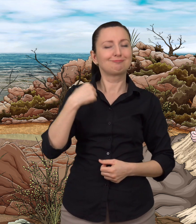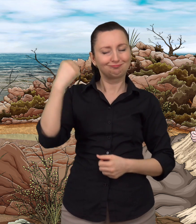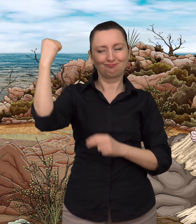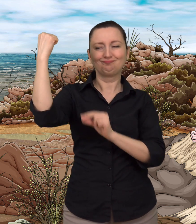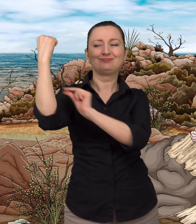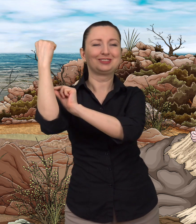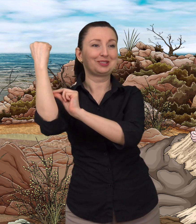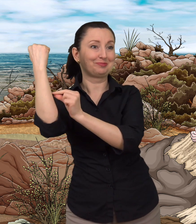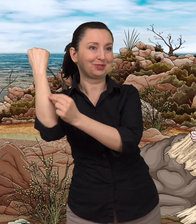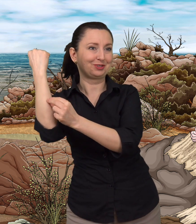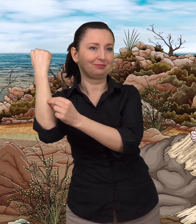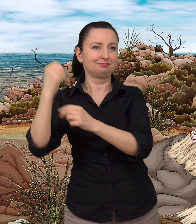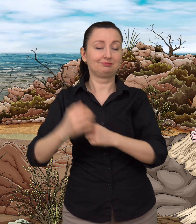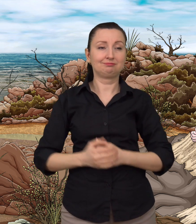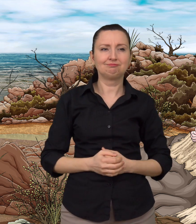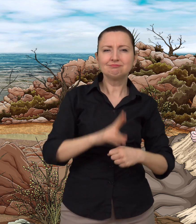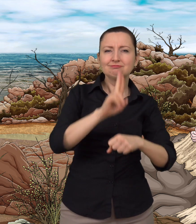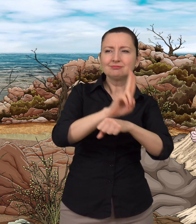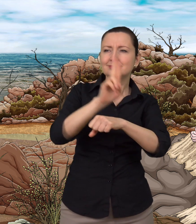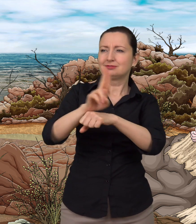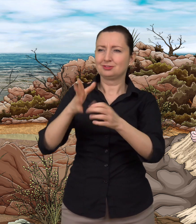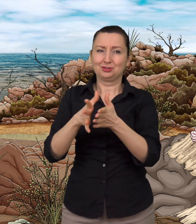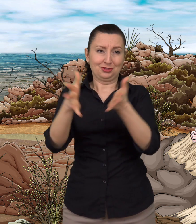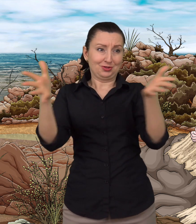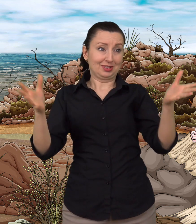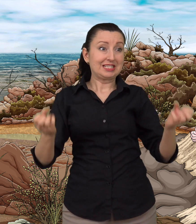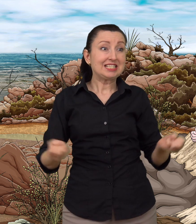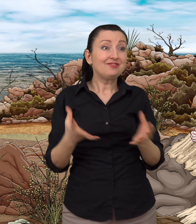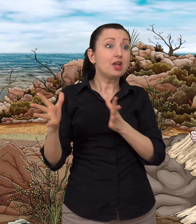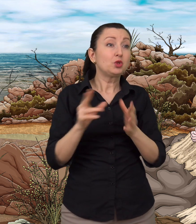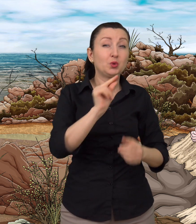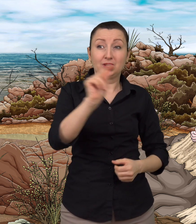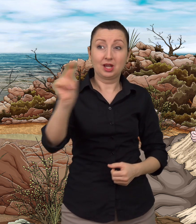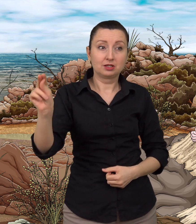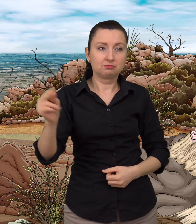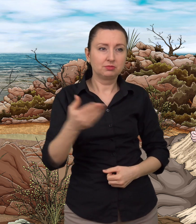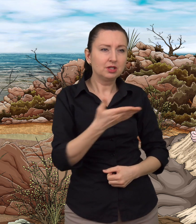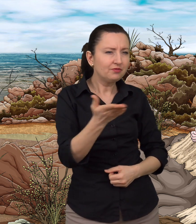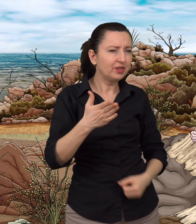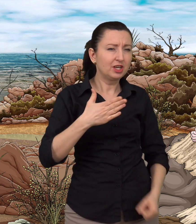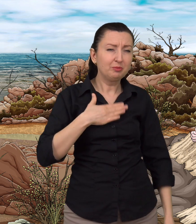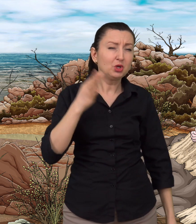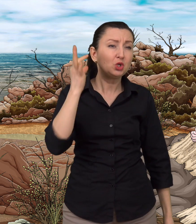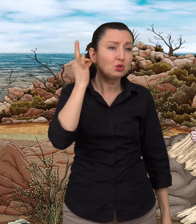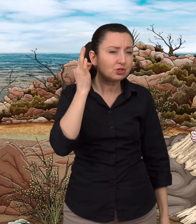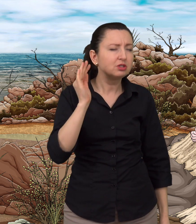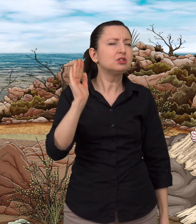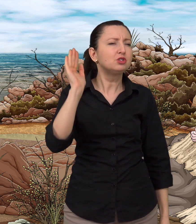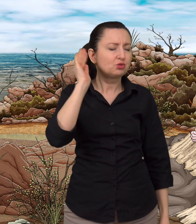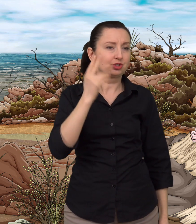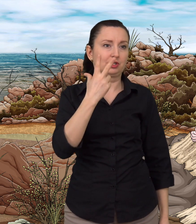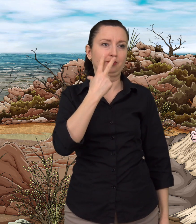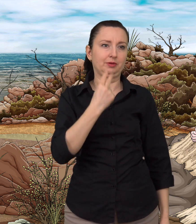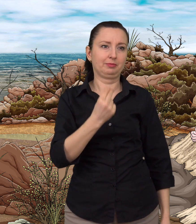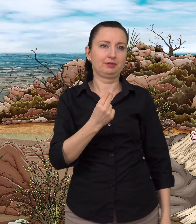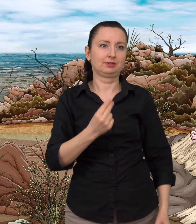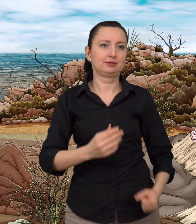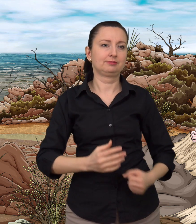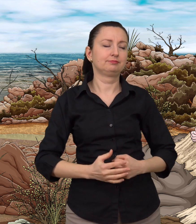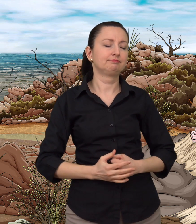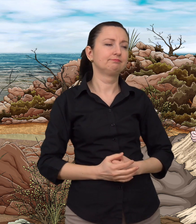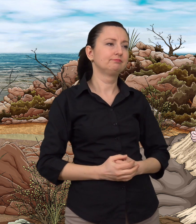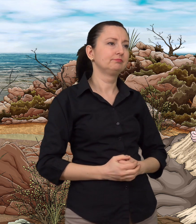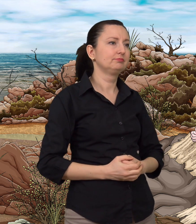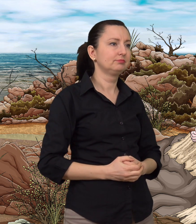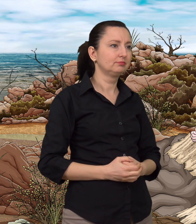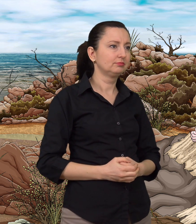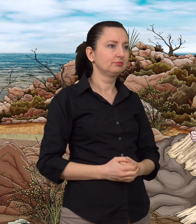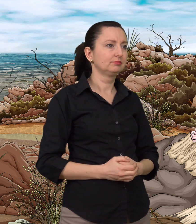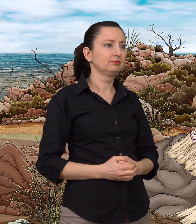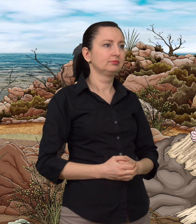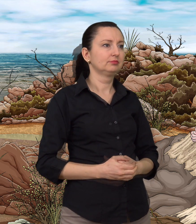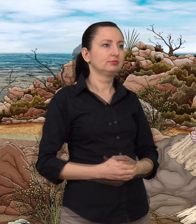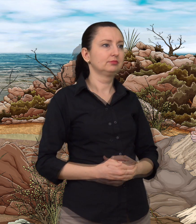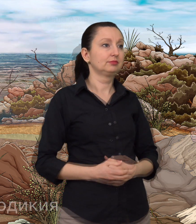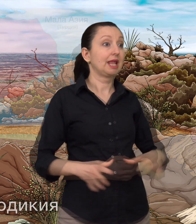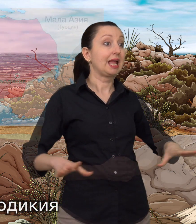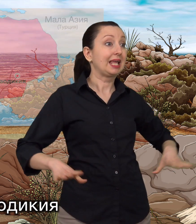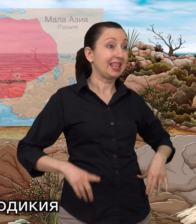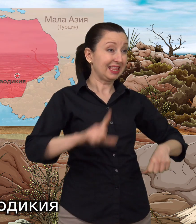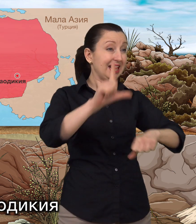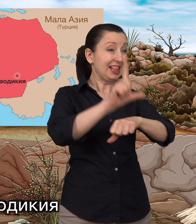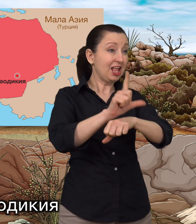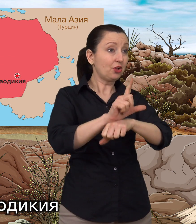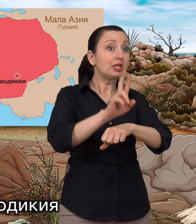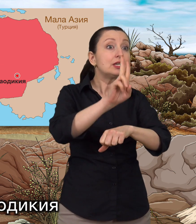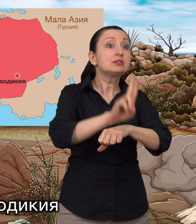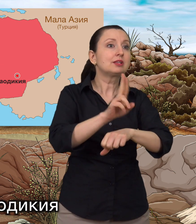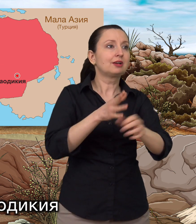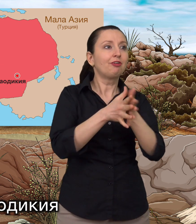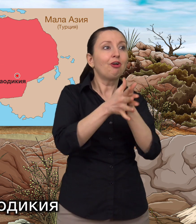He who has an ear, let him hear what the Spirit says to the churches.